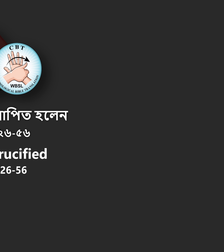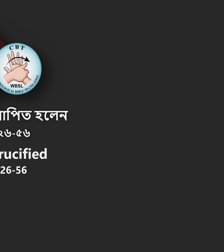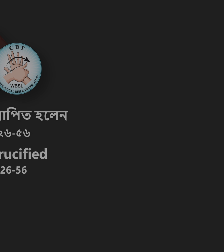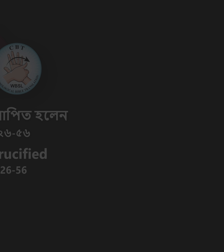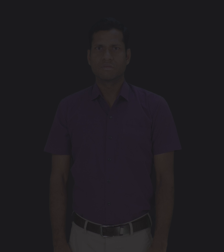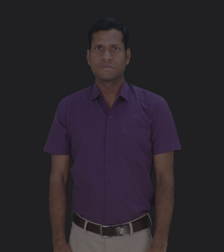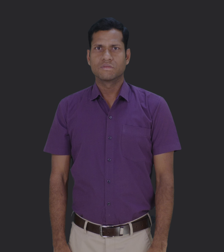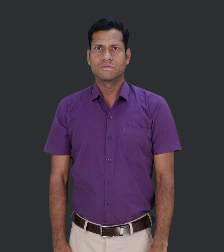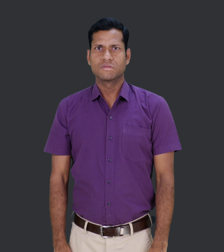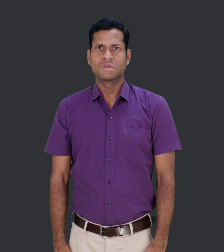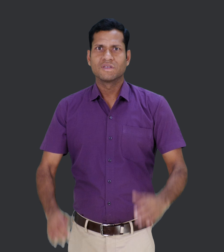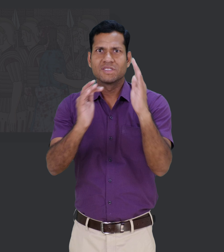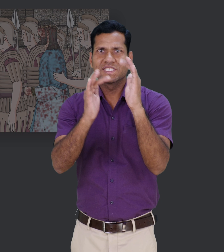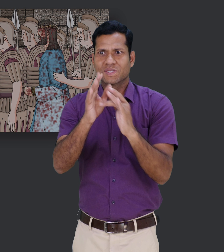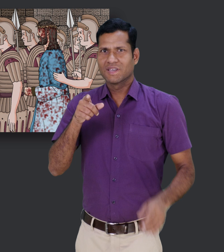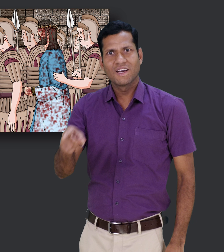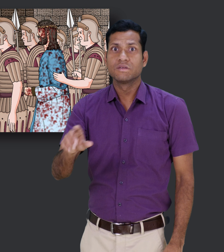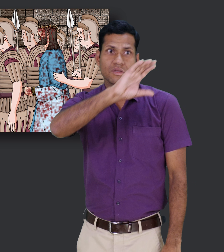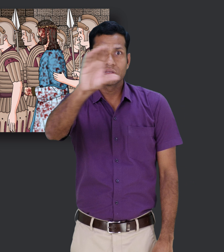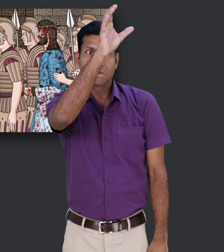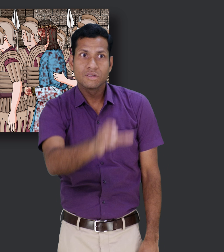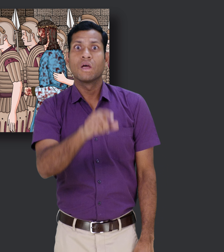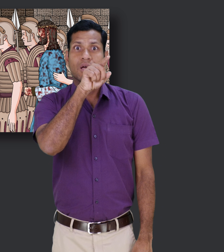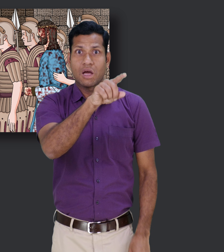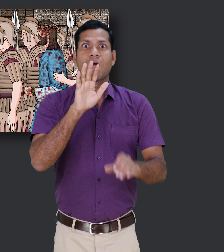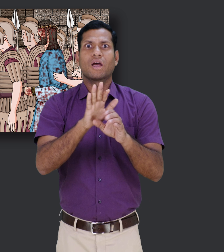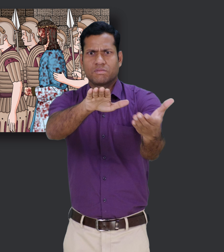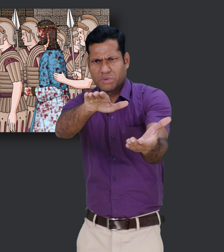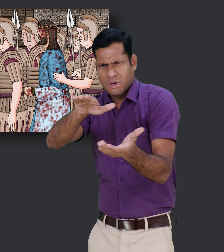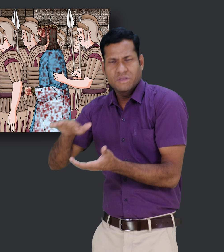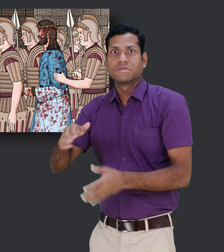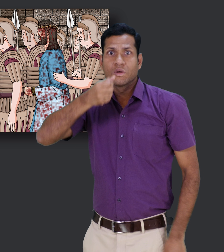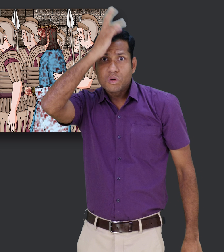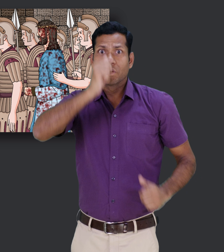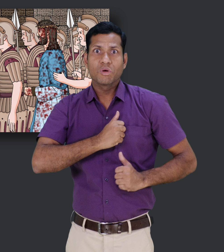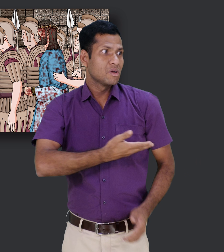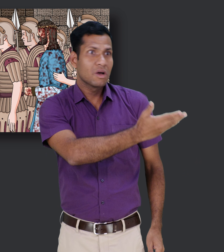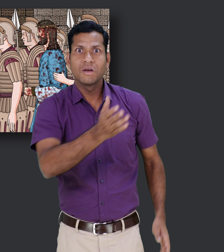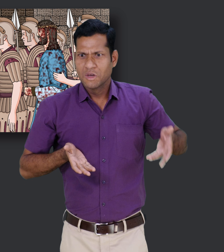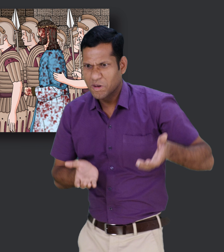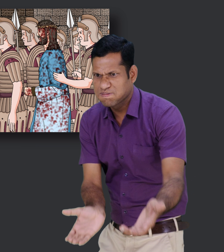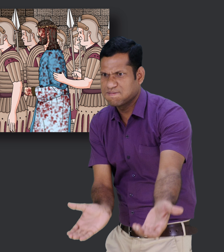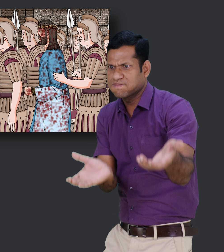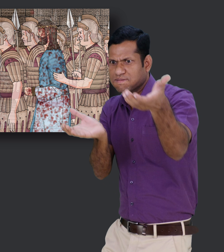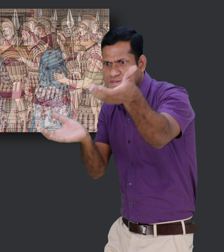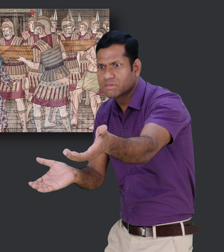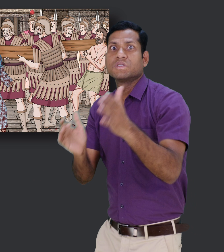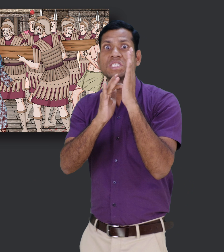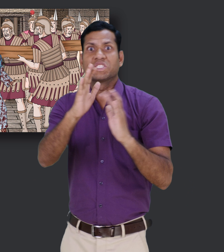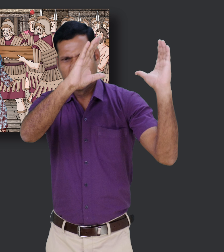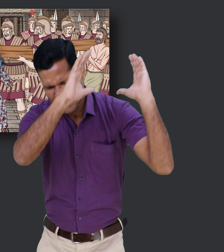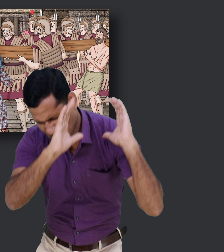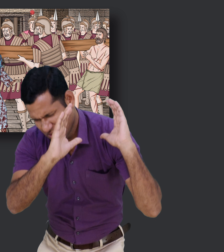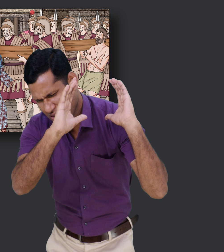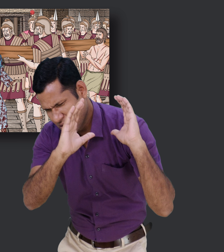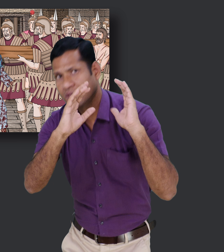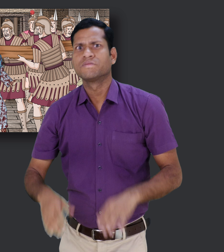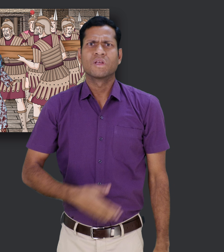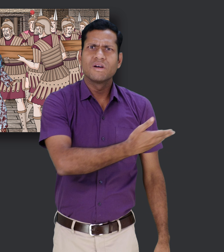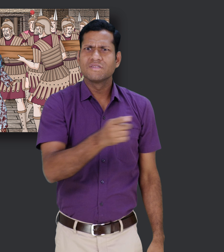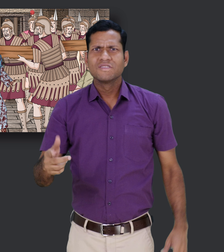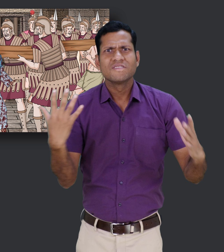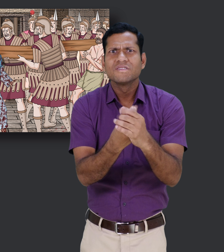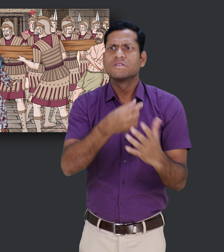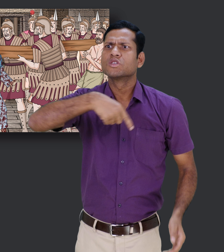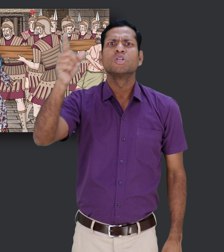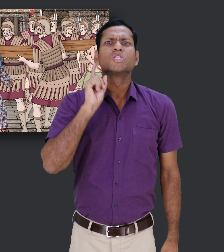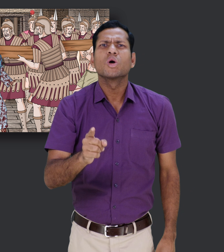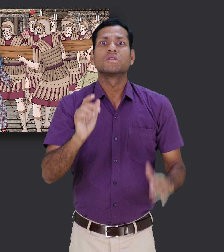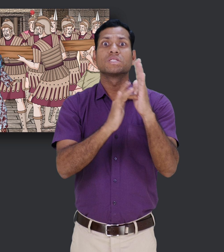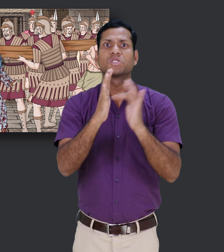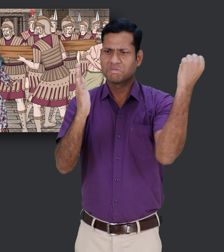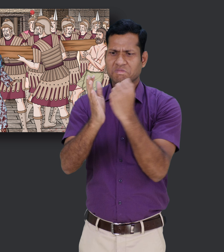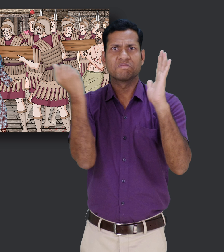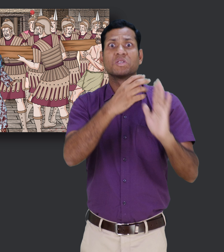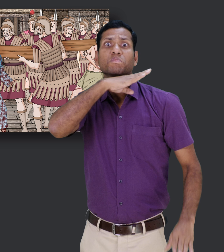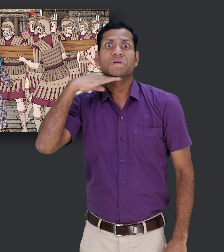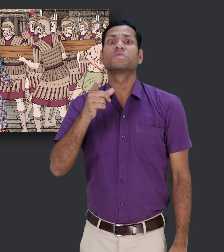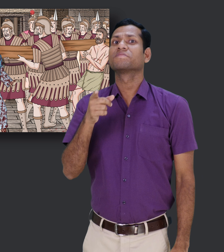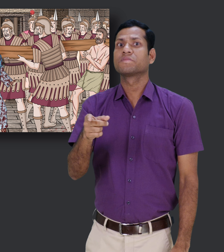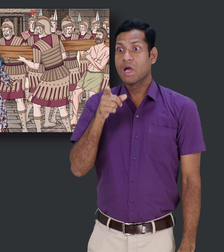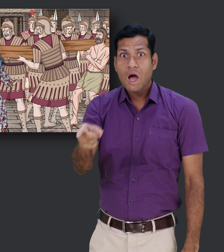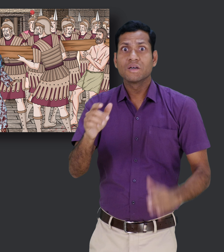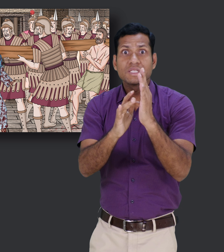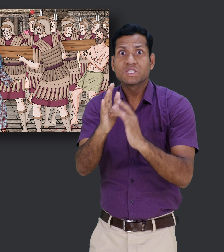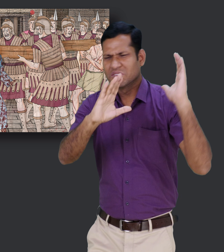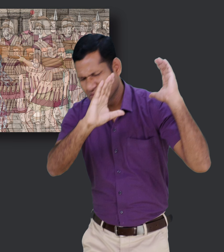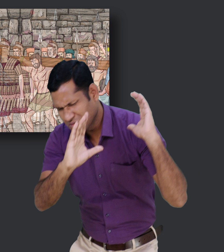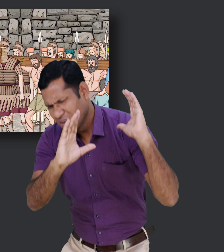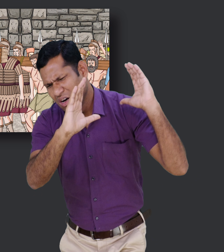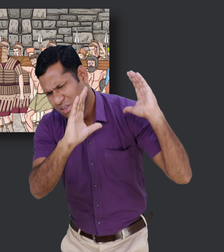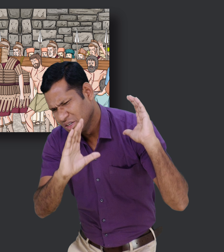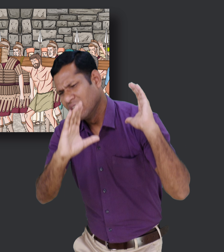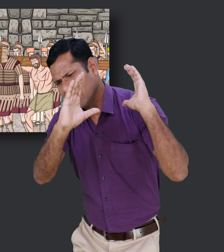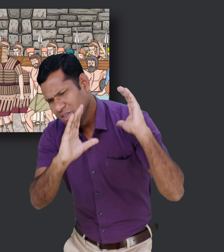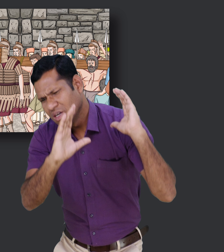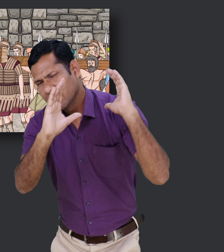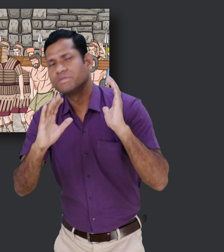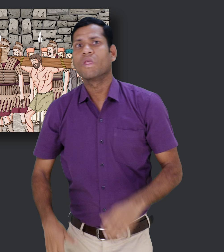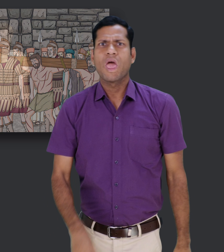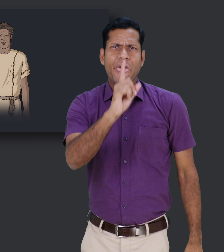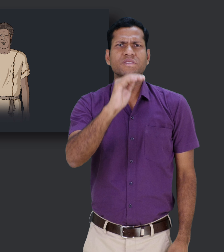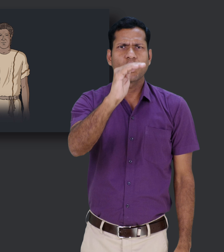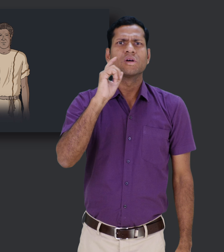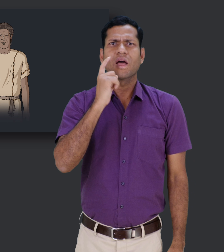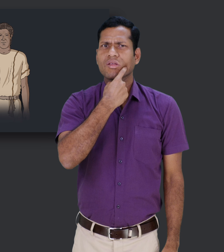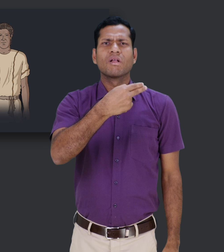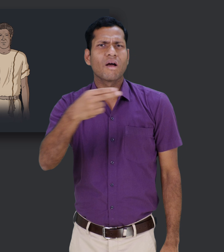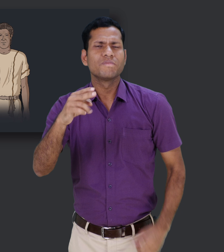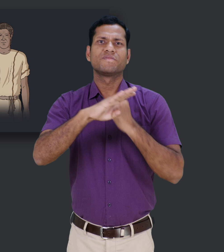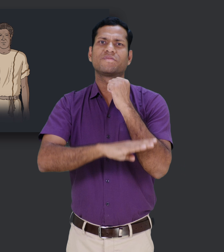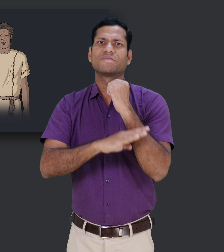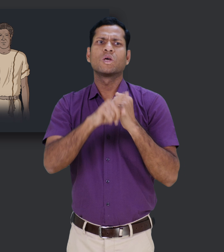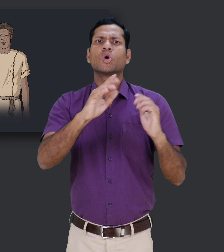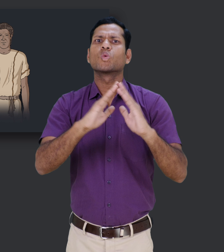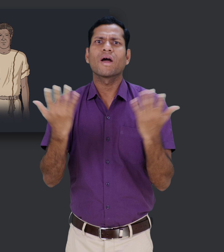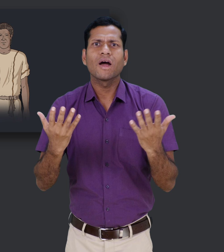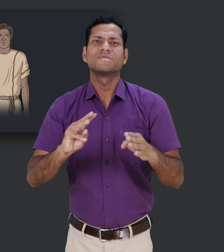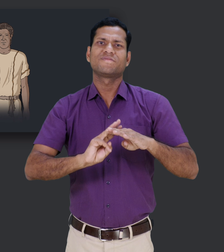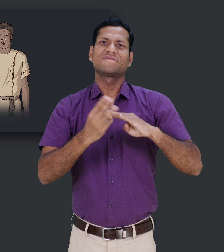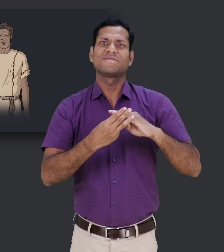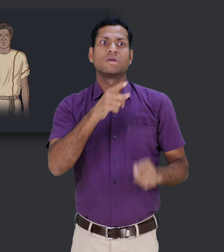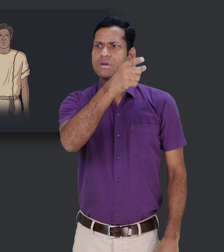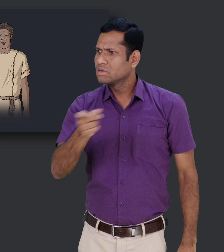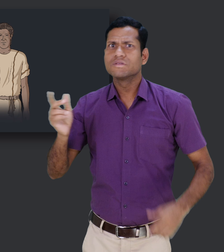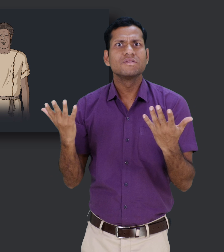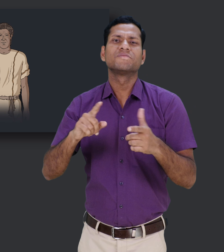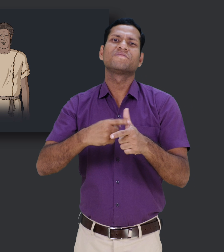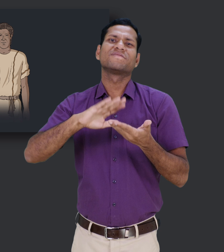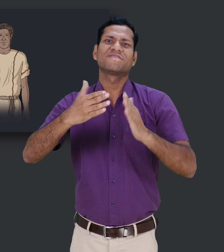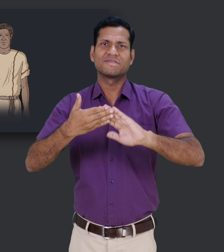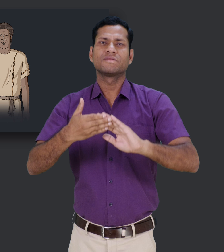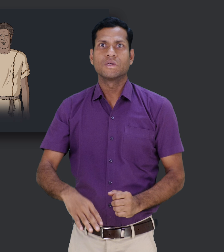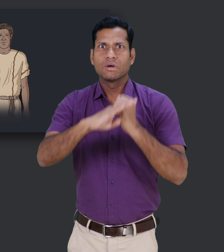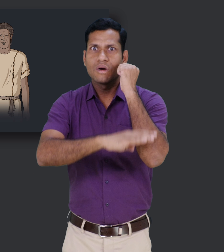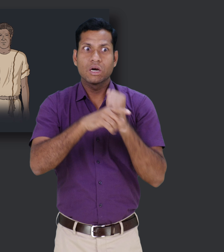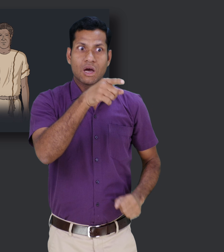As the soldiers led Him away, they seized Simon of Cyrene on his way in from the country, and put the cross on him to carry behind Jesus.